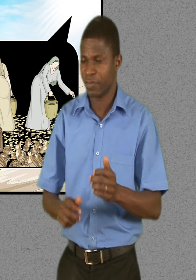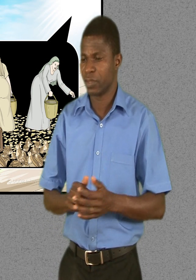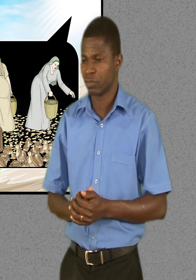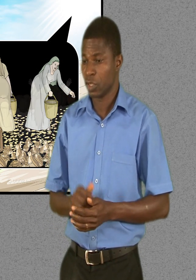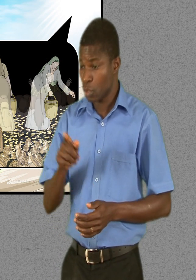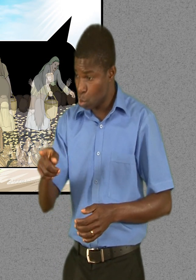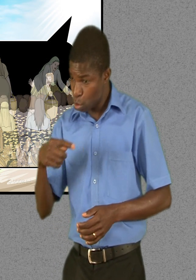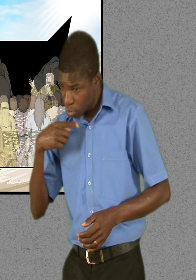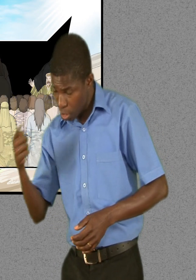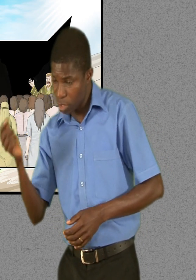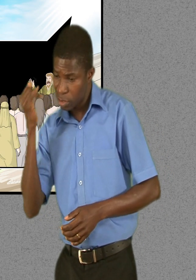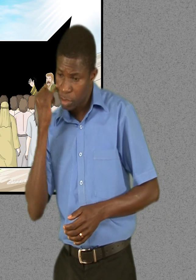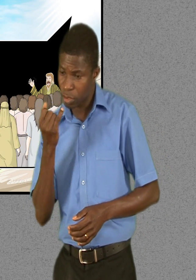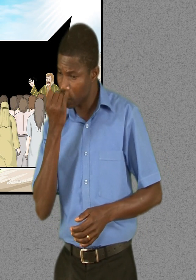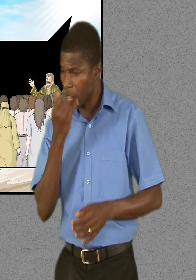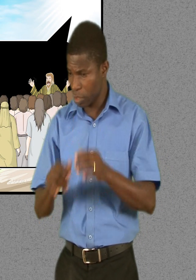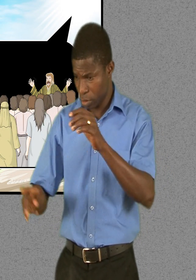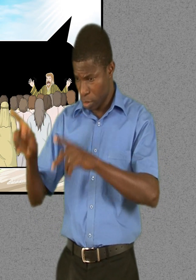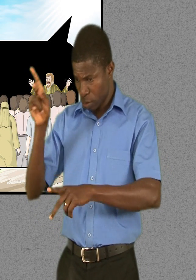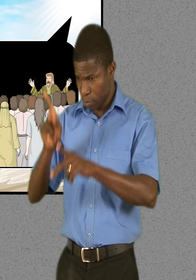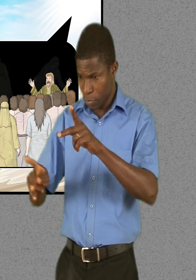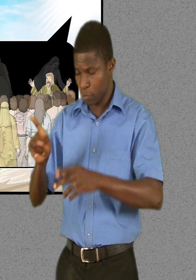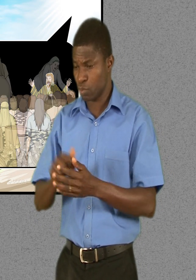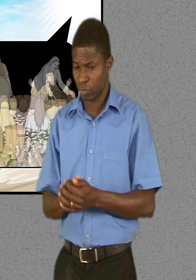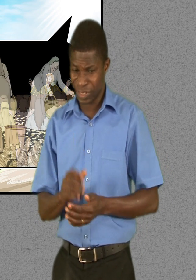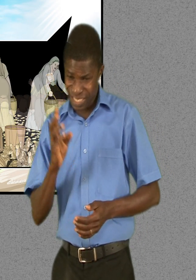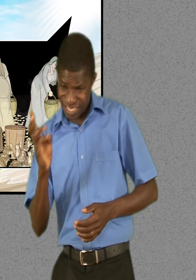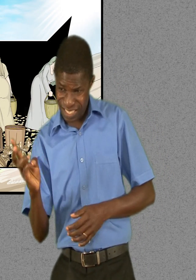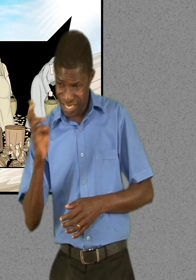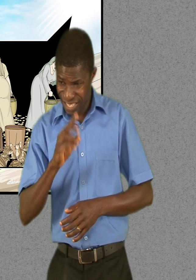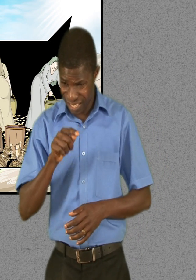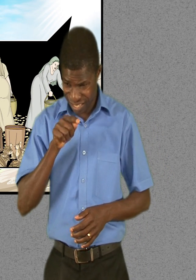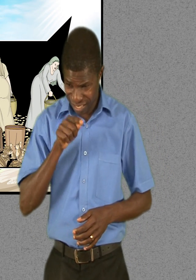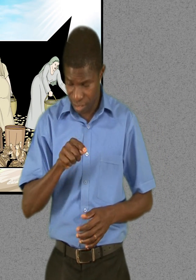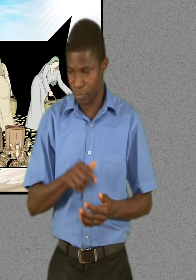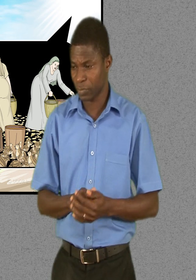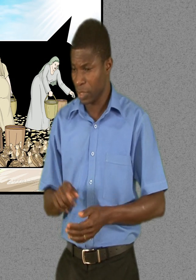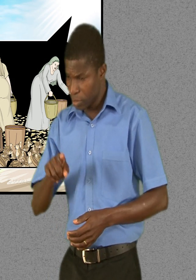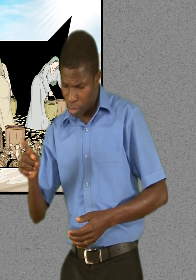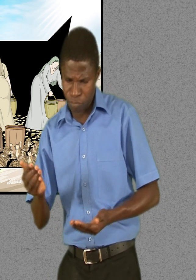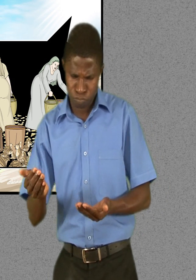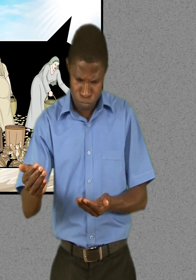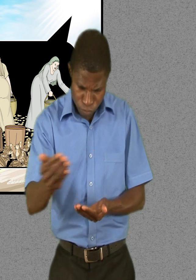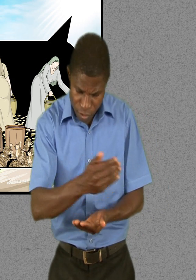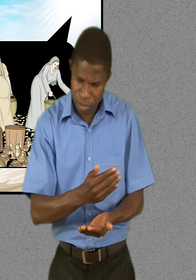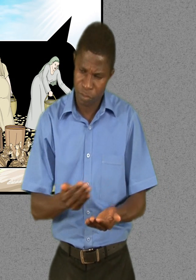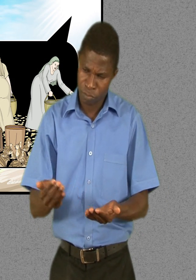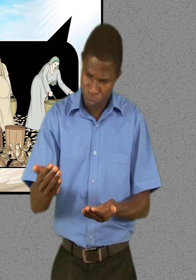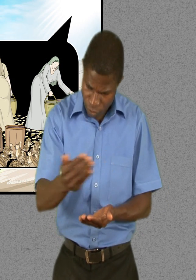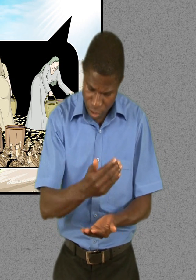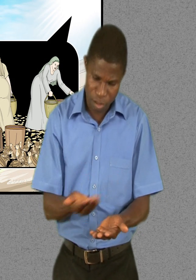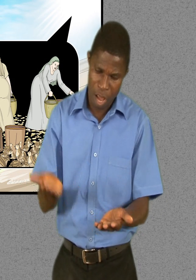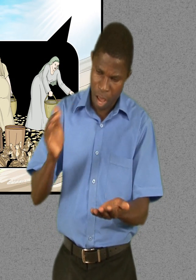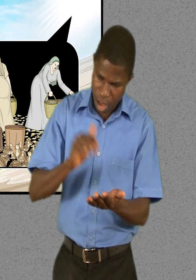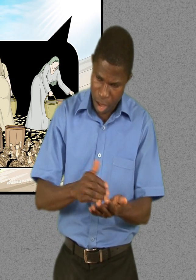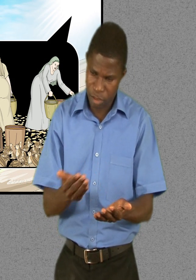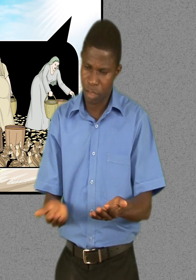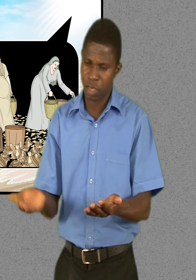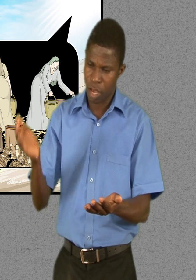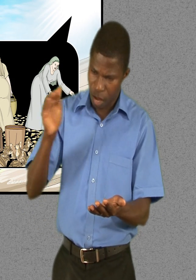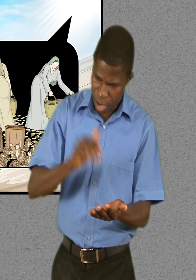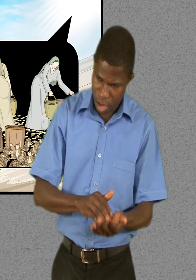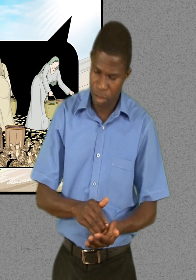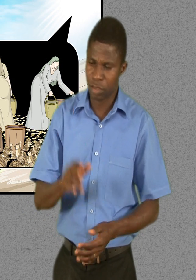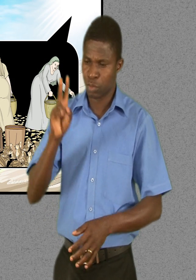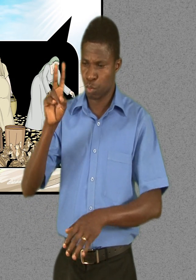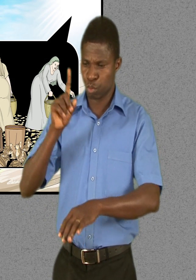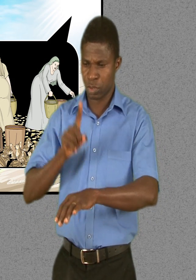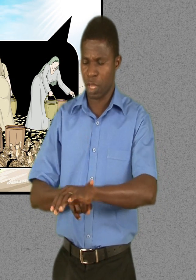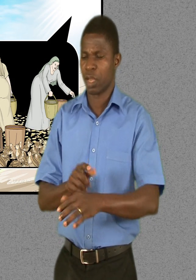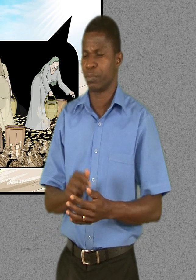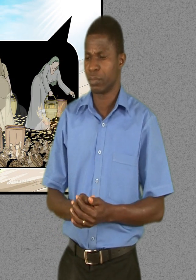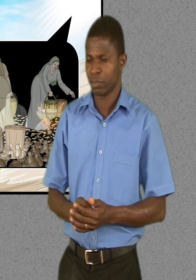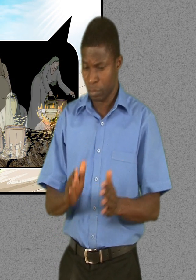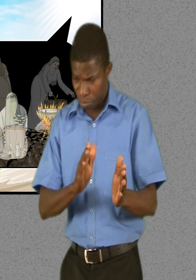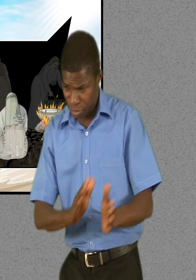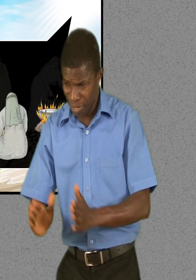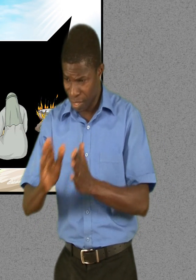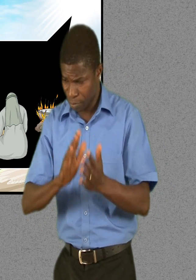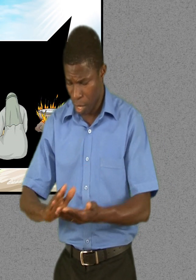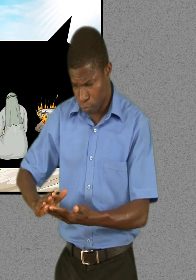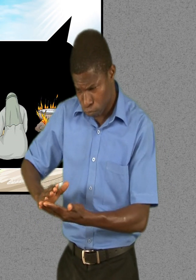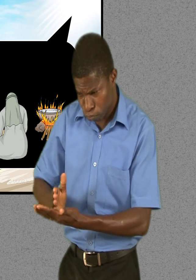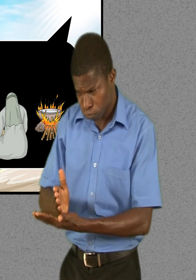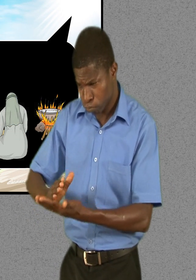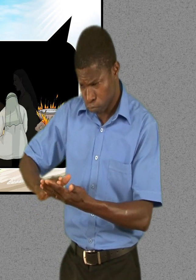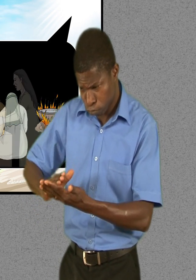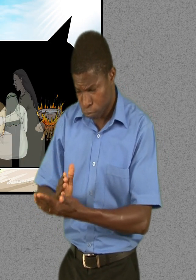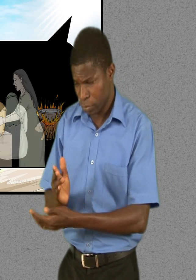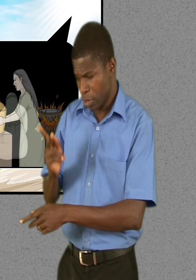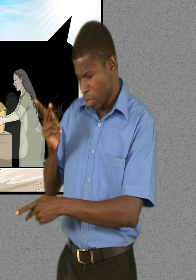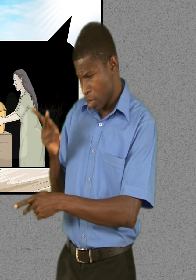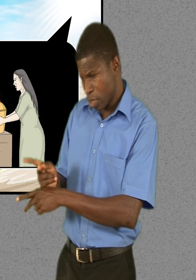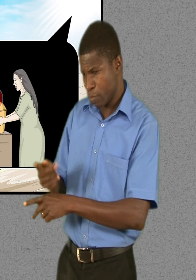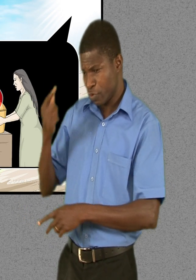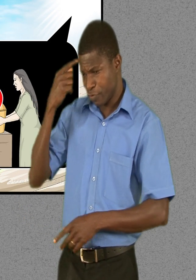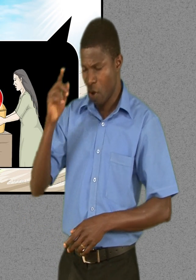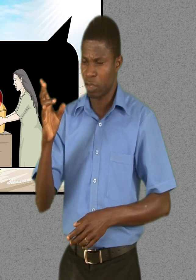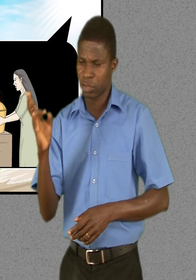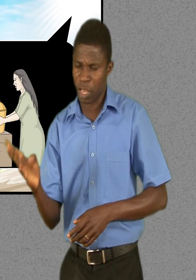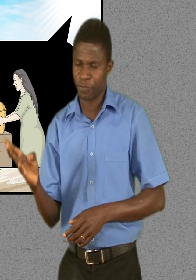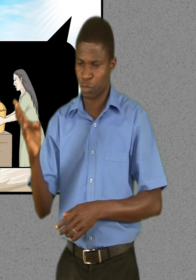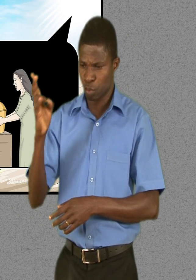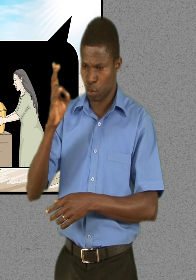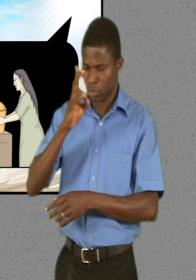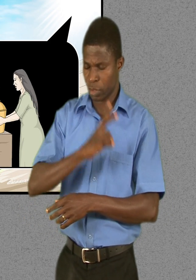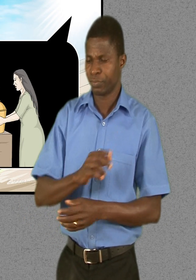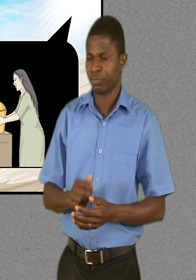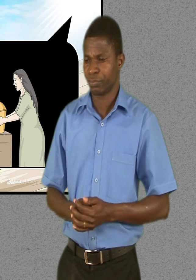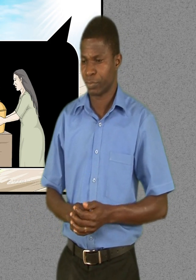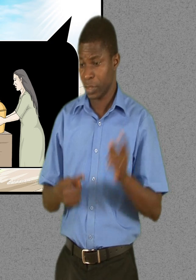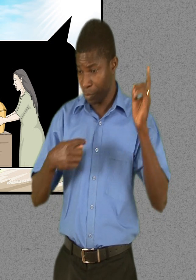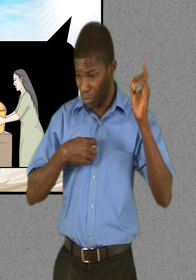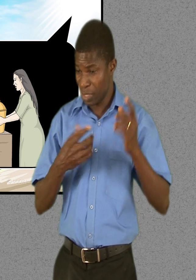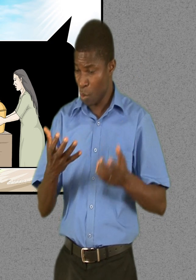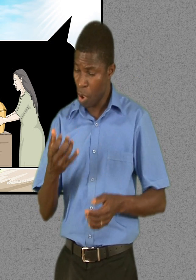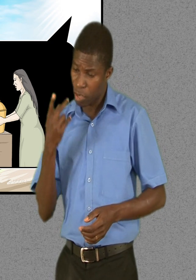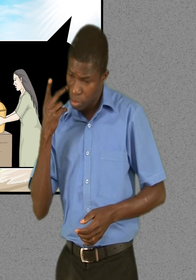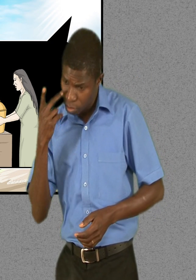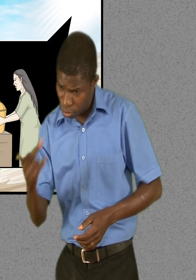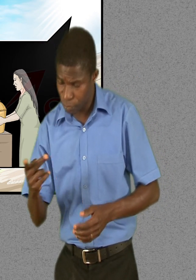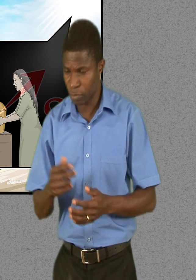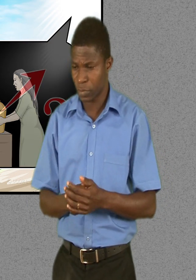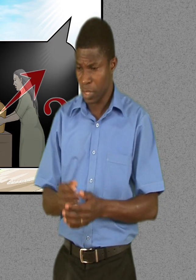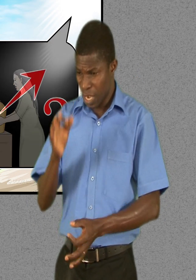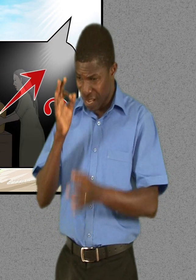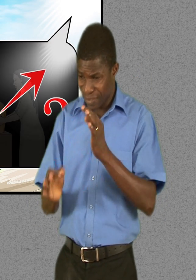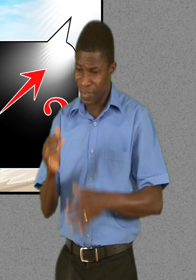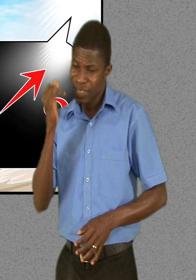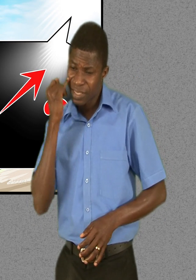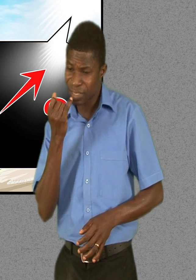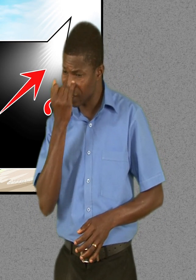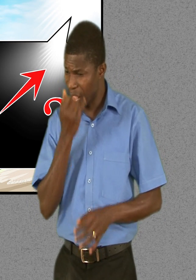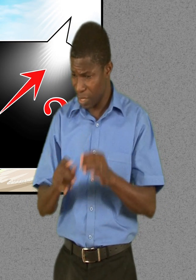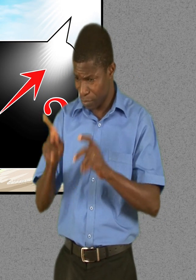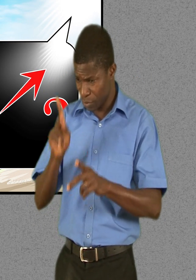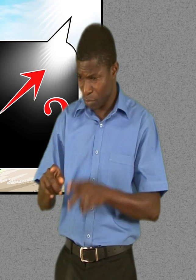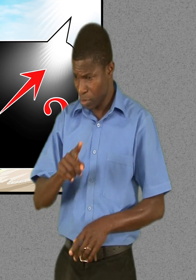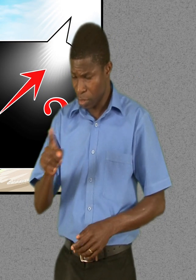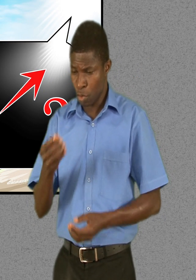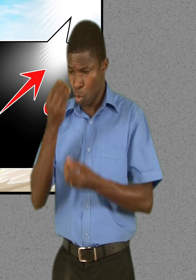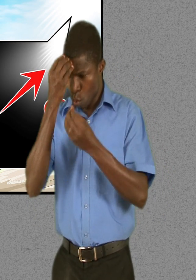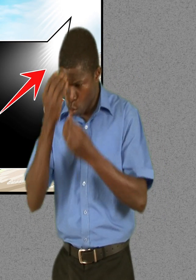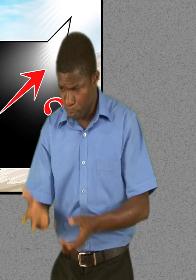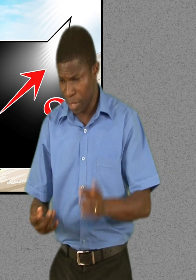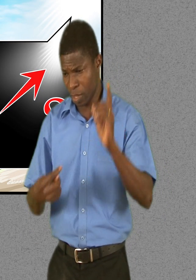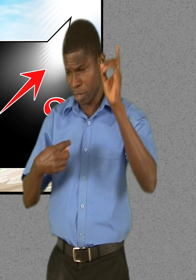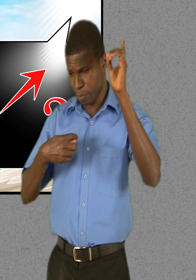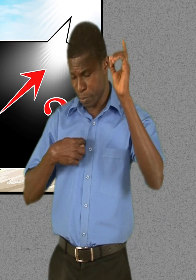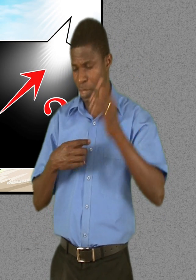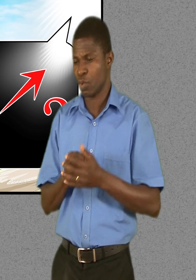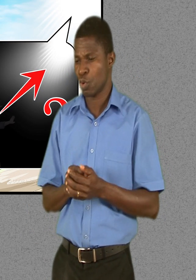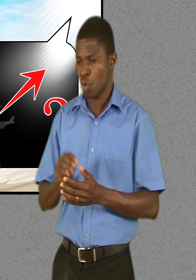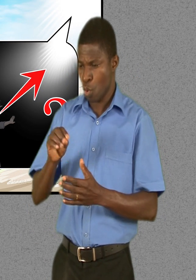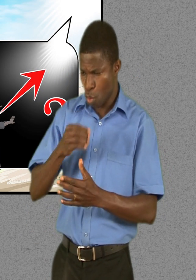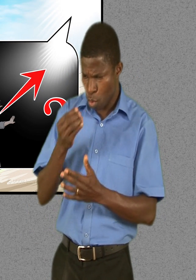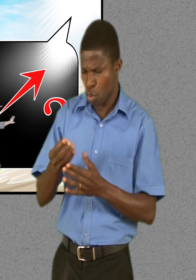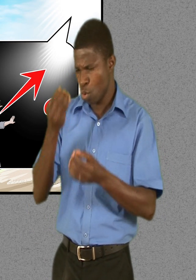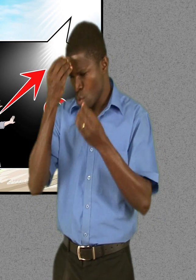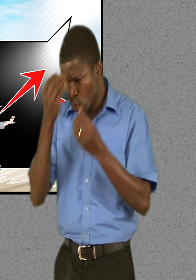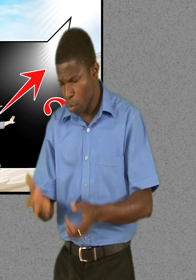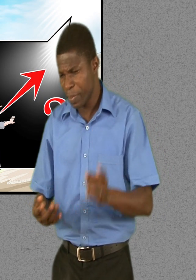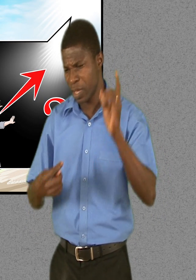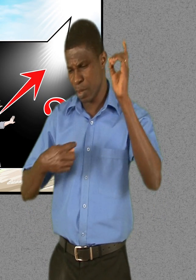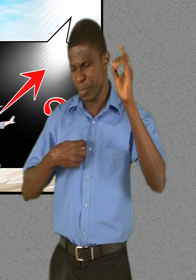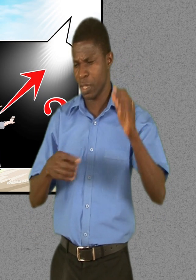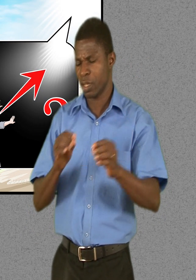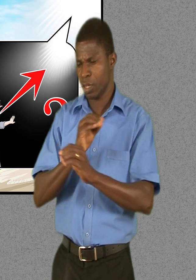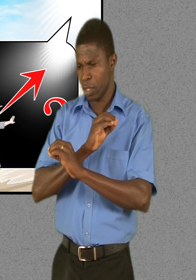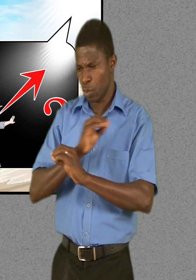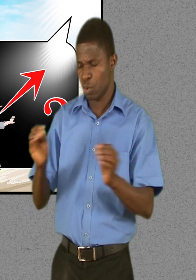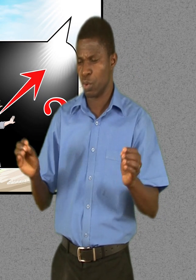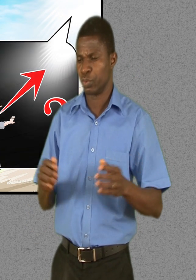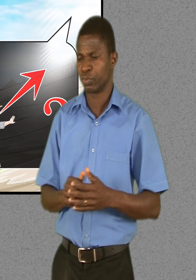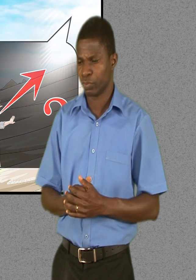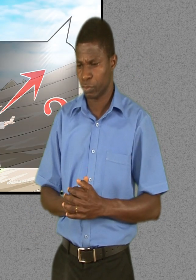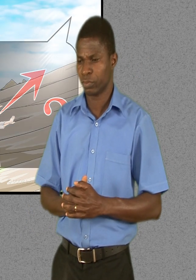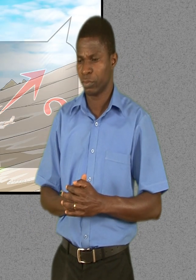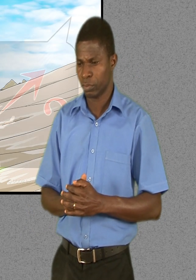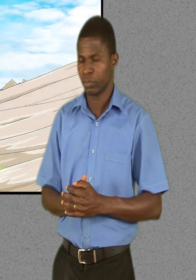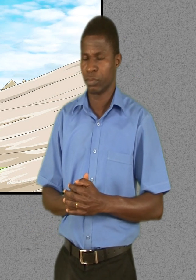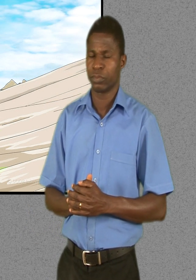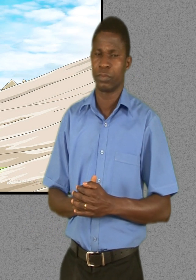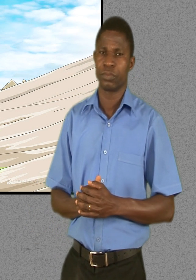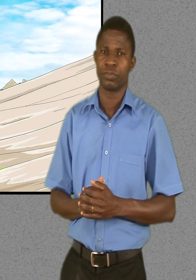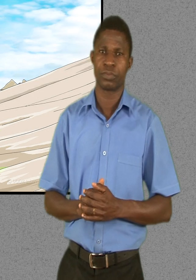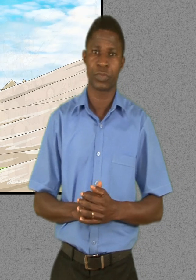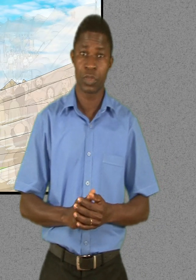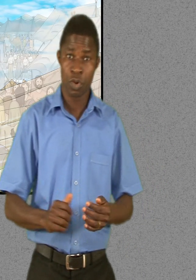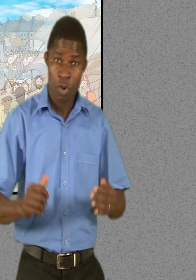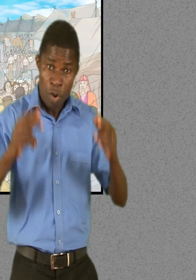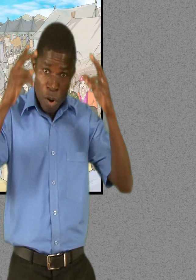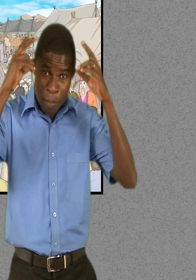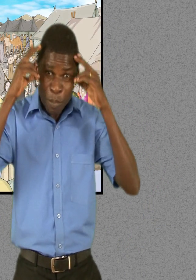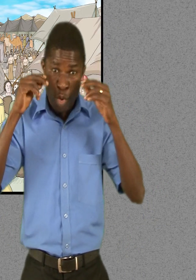Then on the sixth day, when they prepare what they bring in, it will be twice as much as they gather on the other days.”